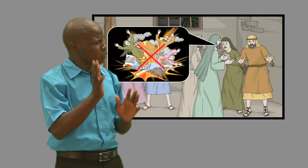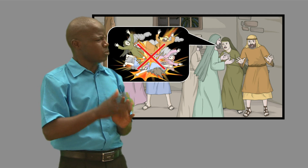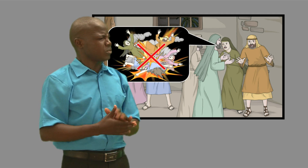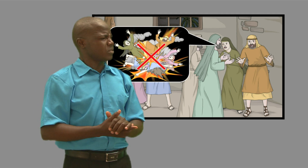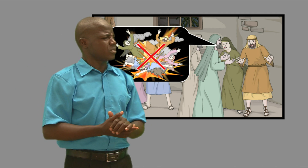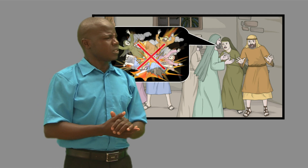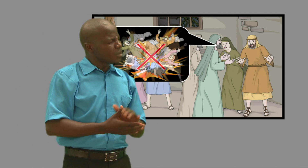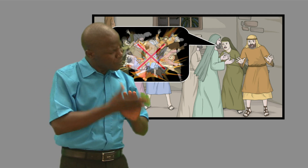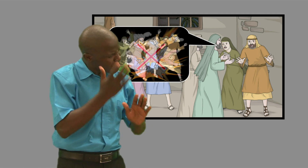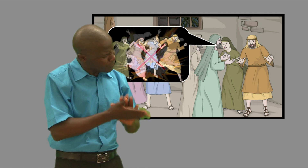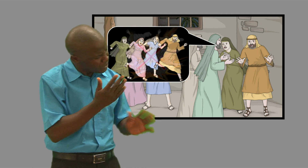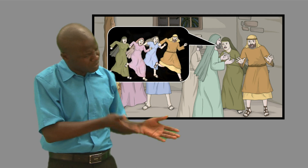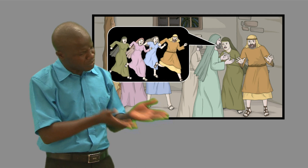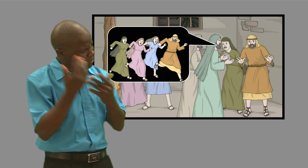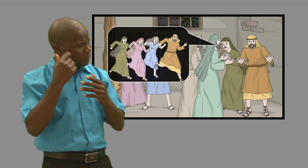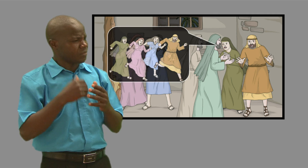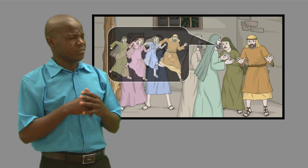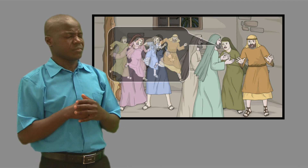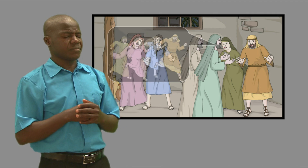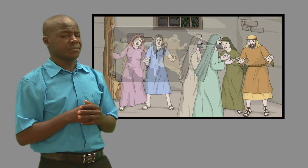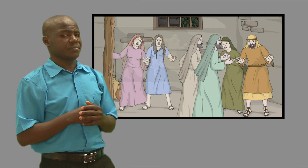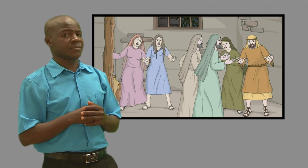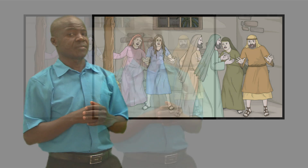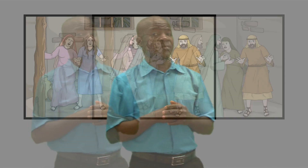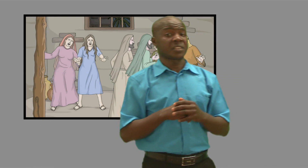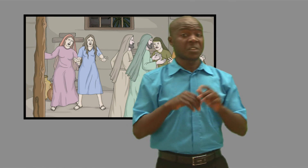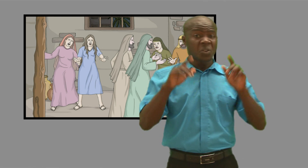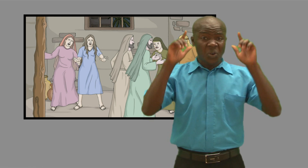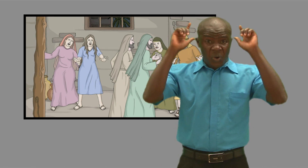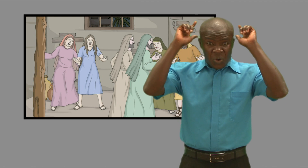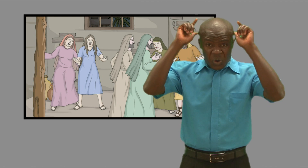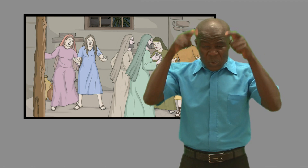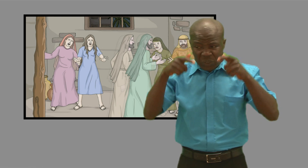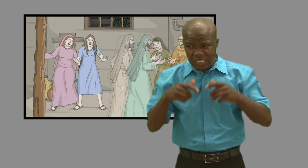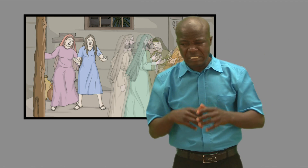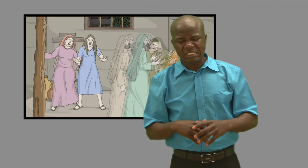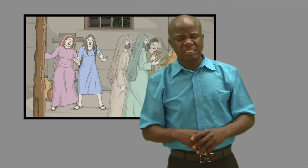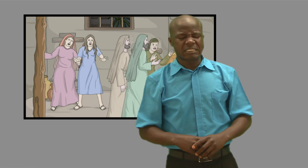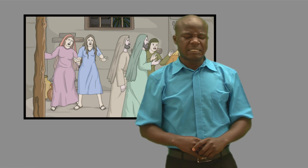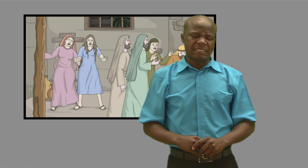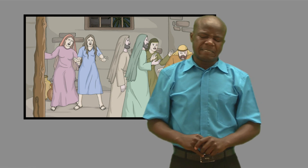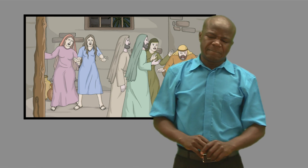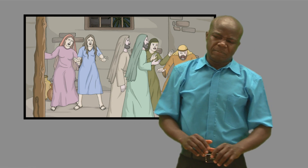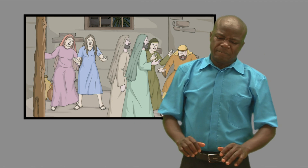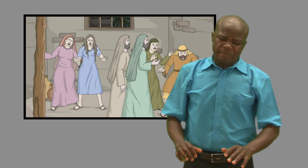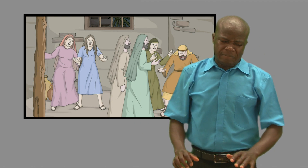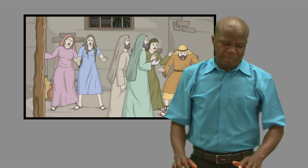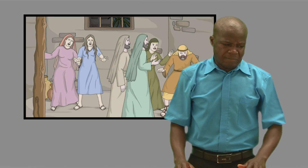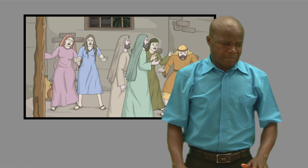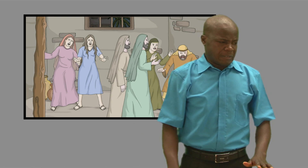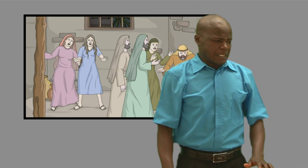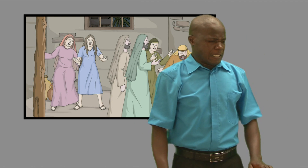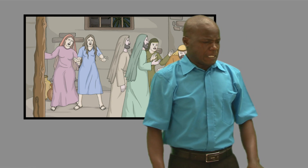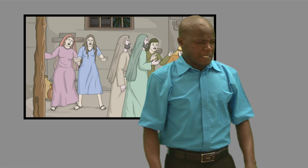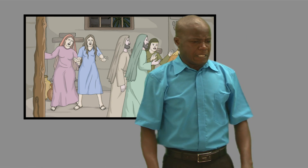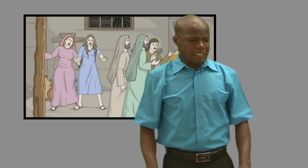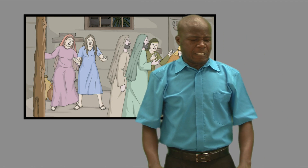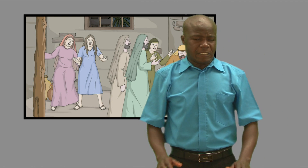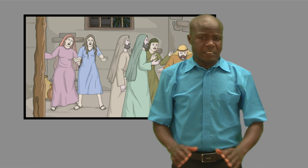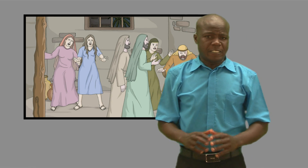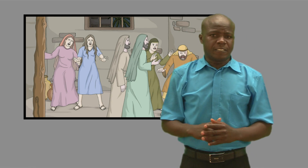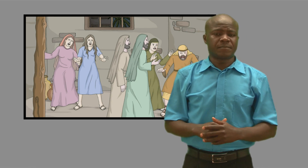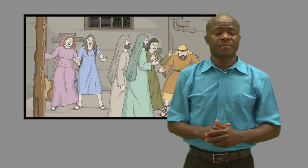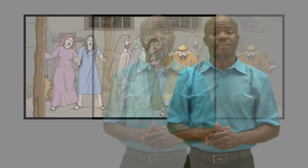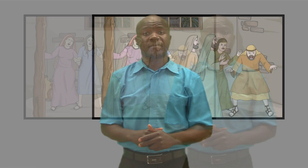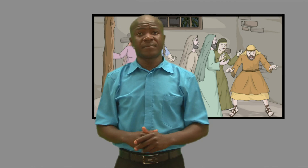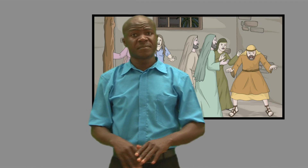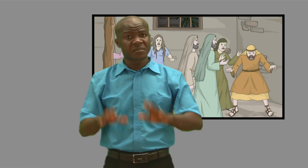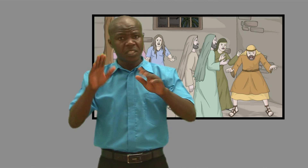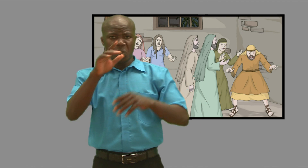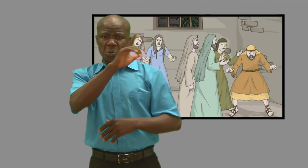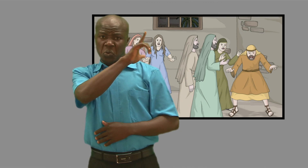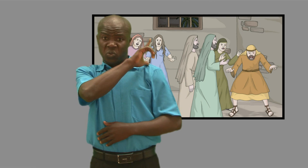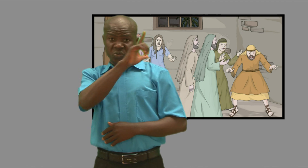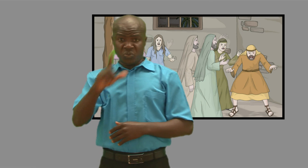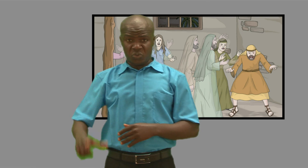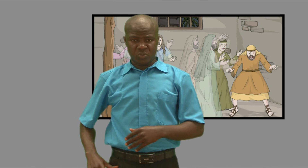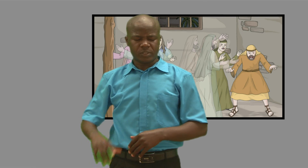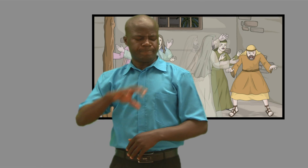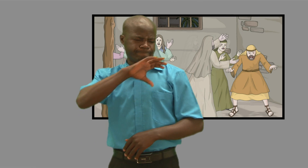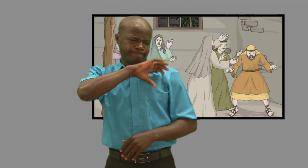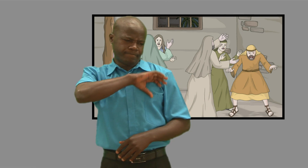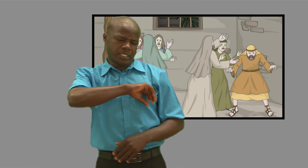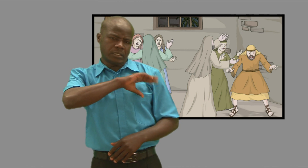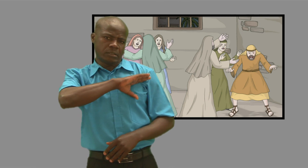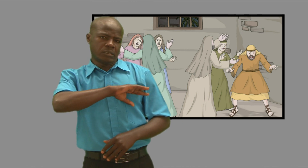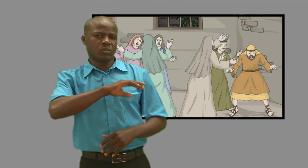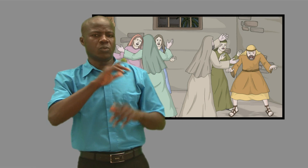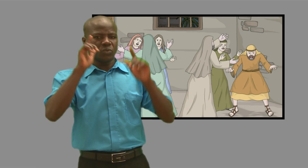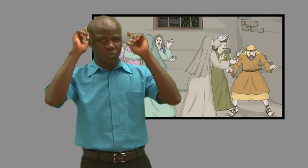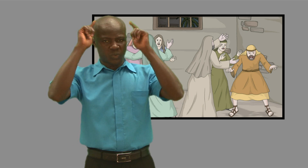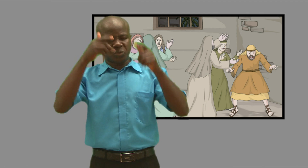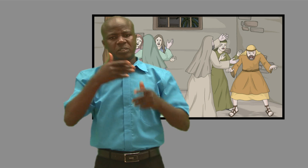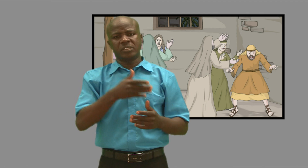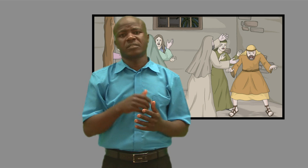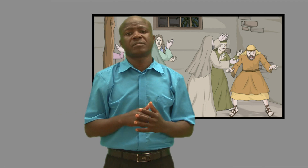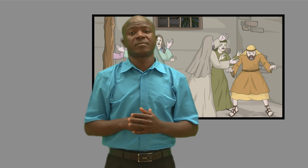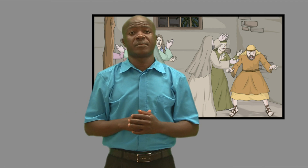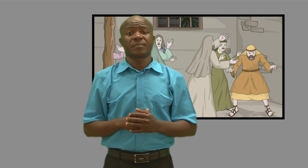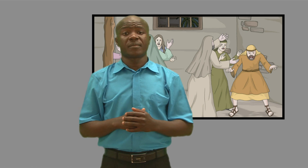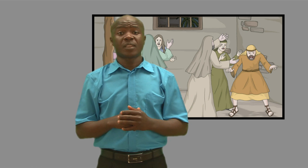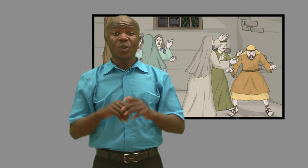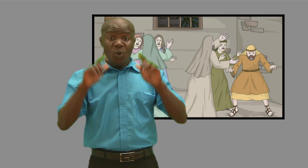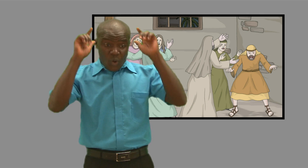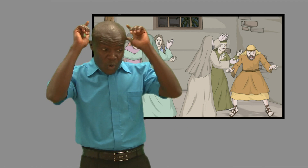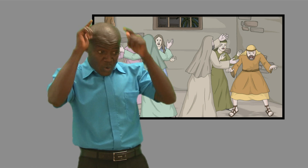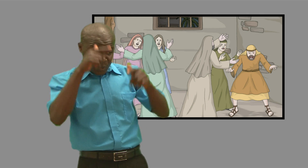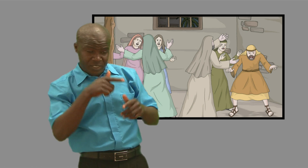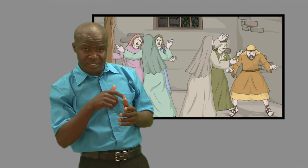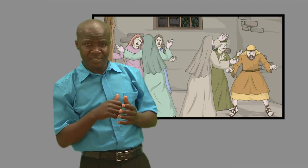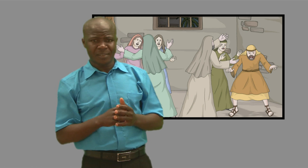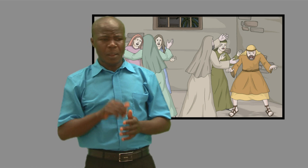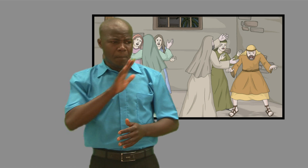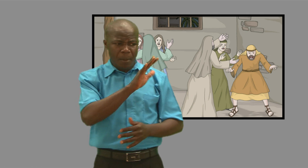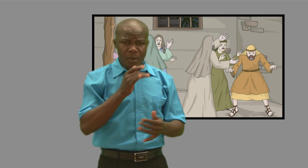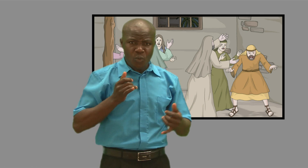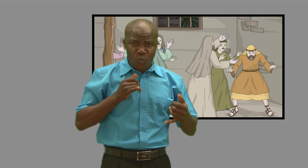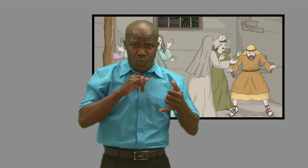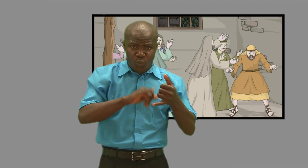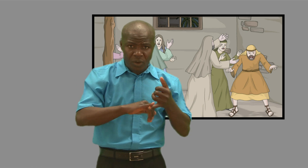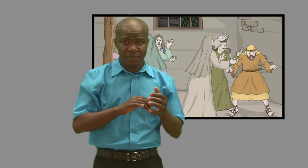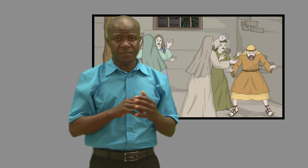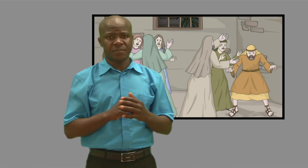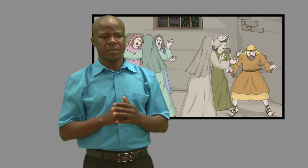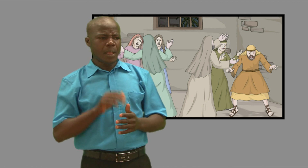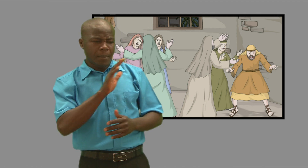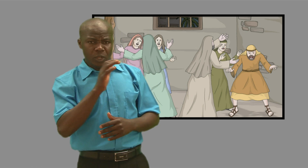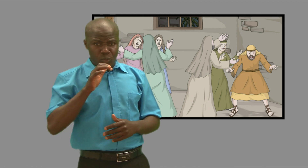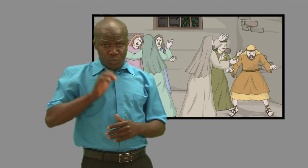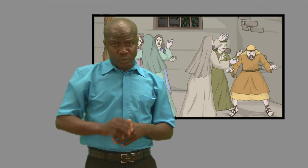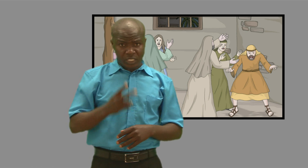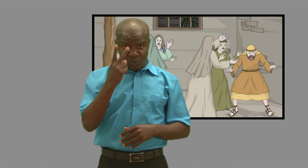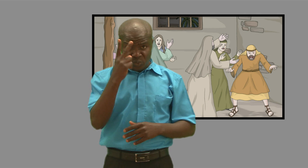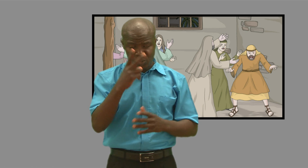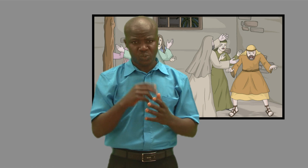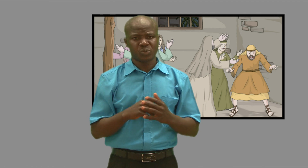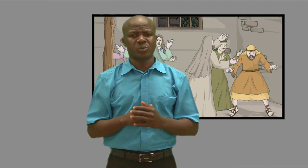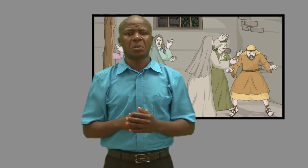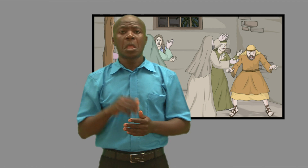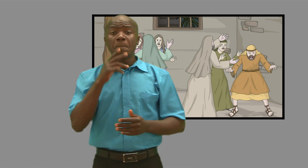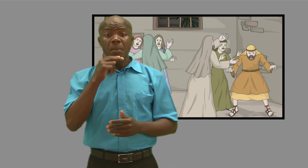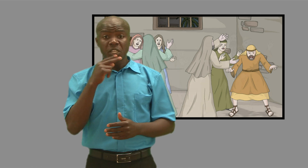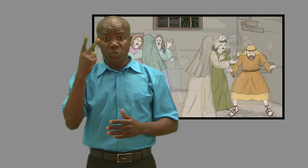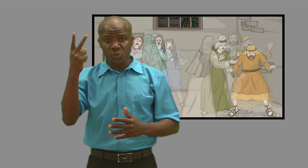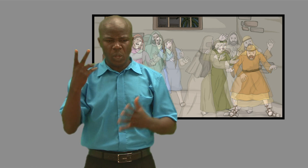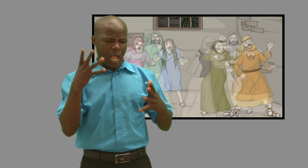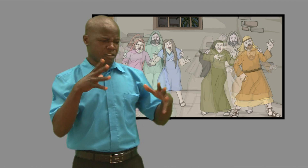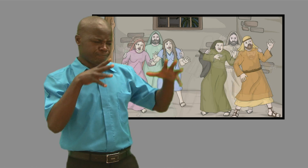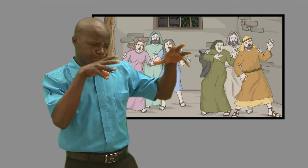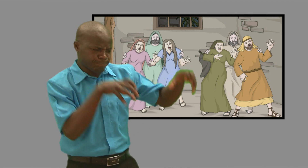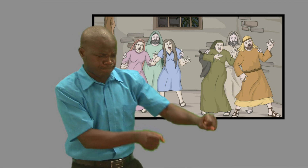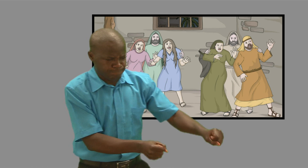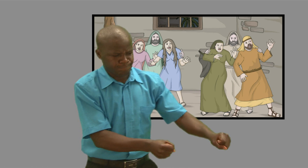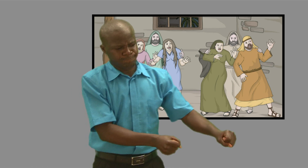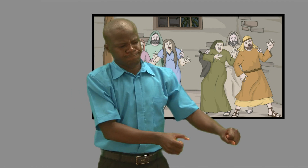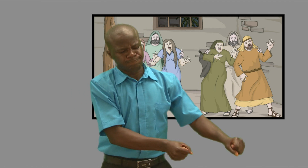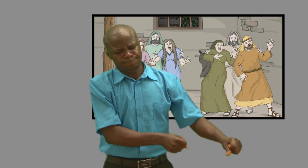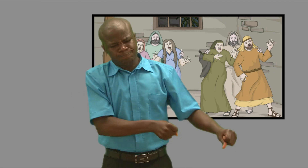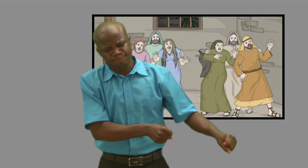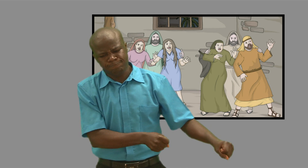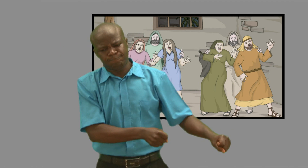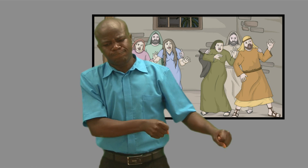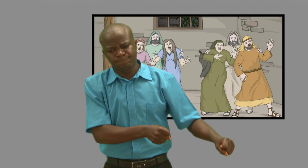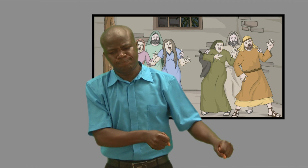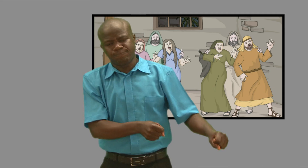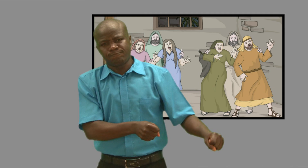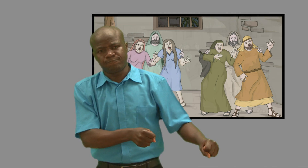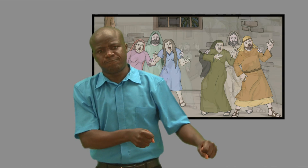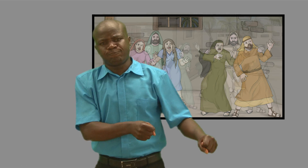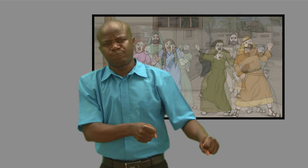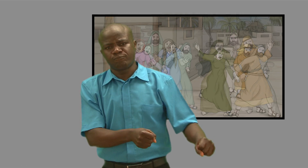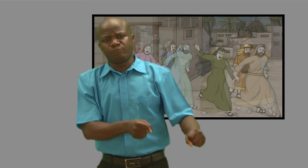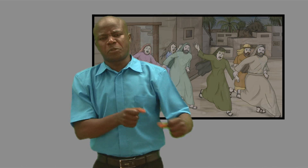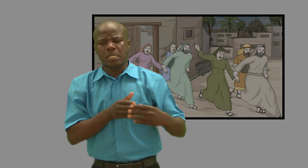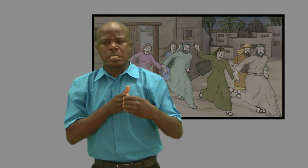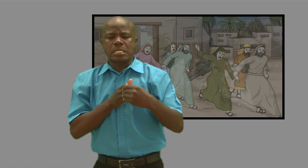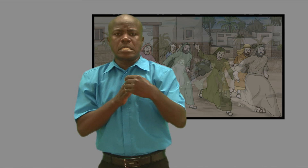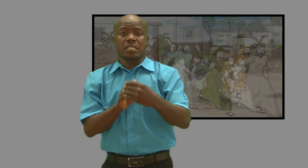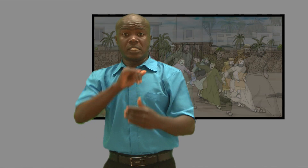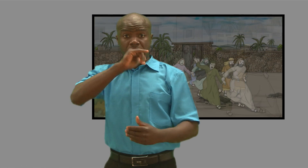But when Lot hesitated, the men grabbed his hand and the hands of his wife and his two daughters.